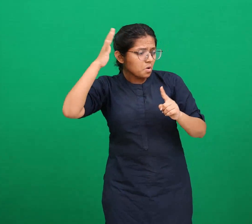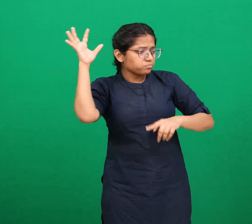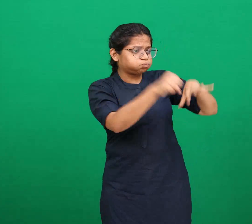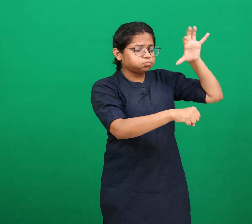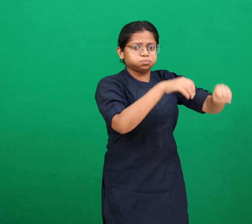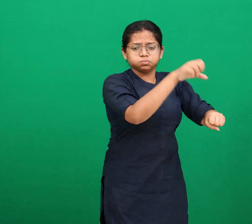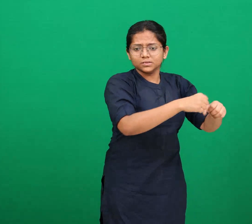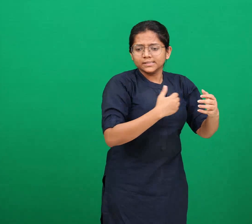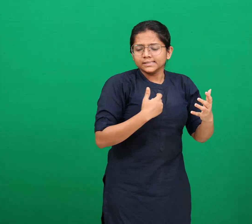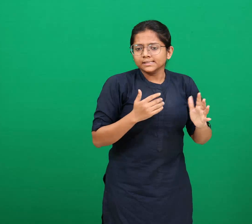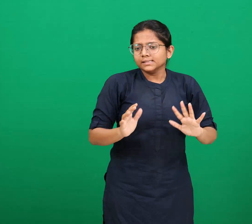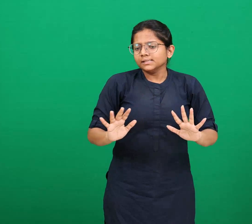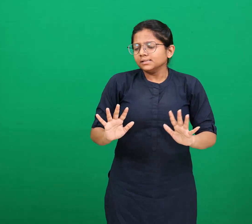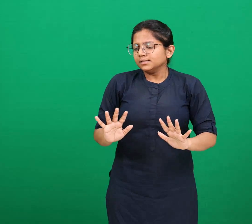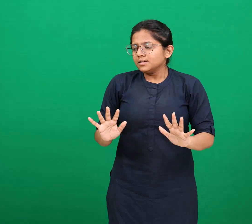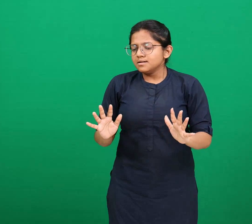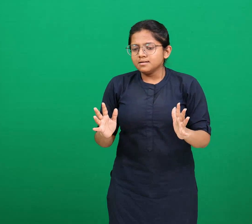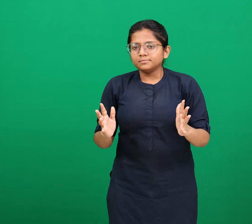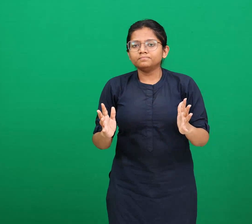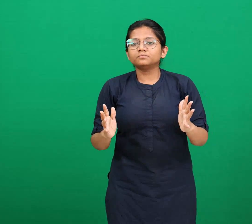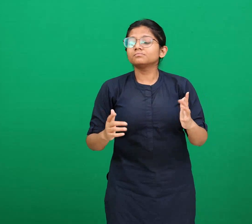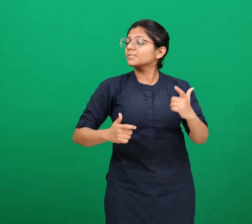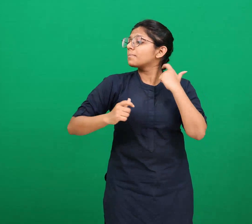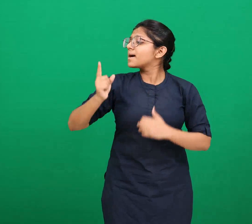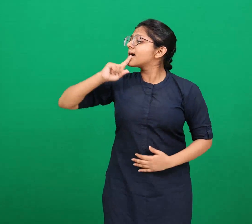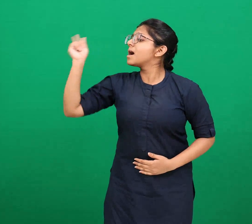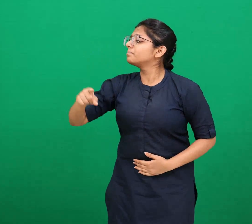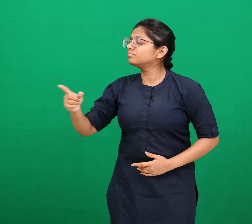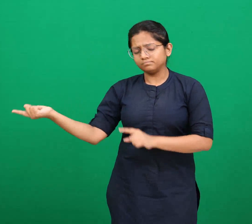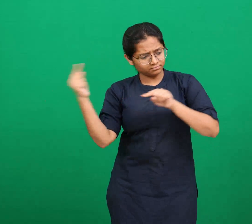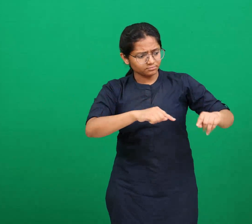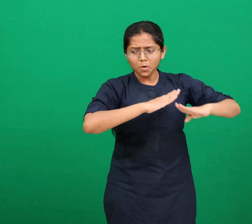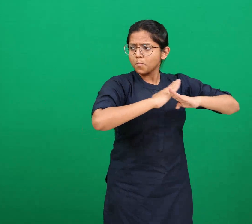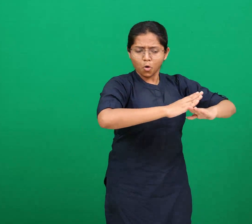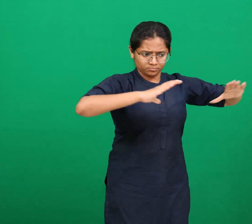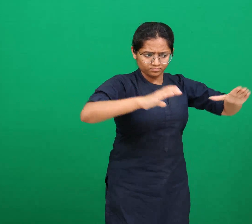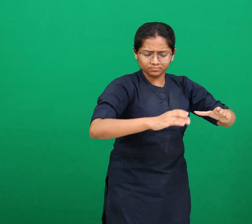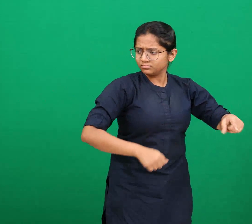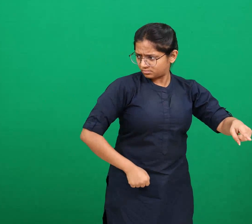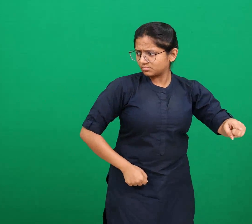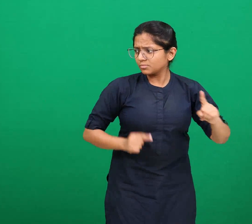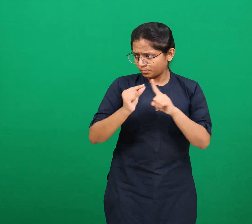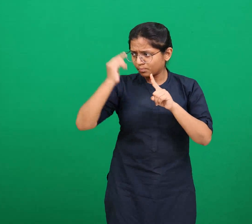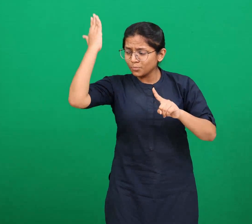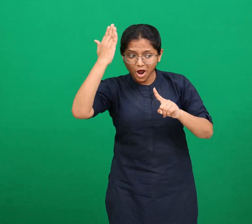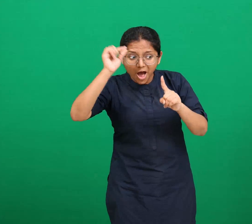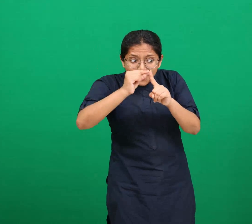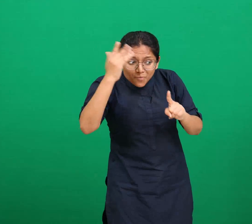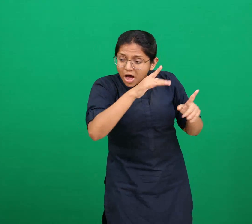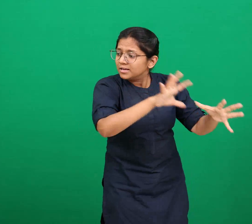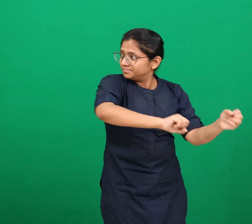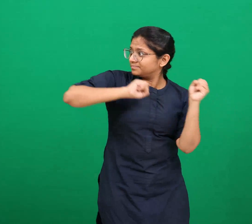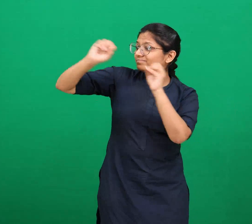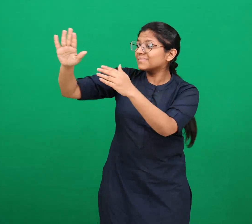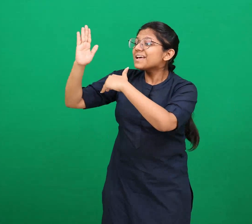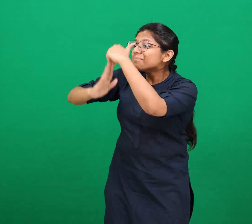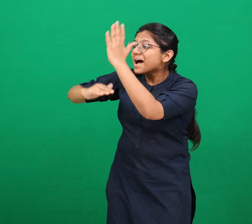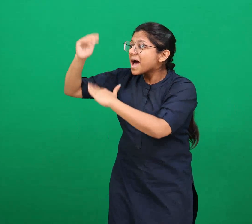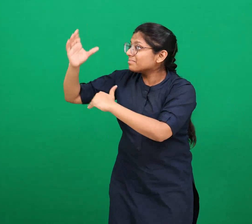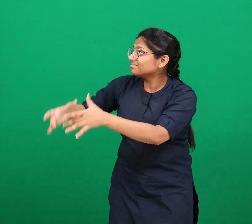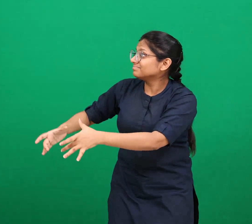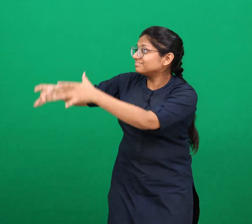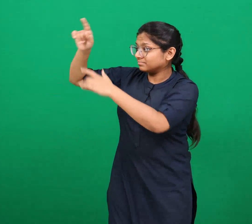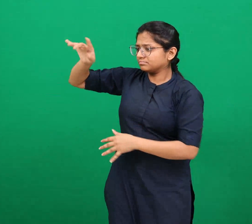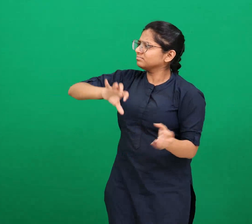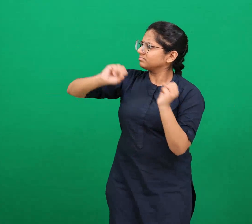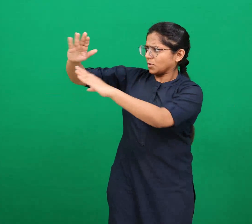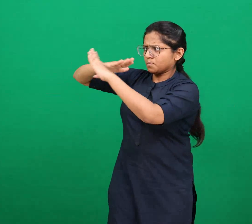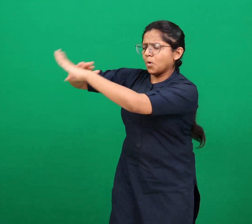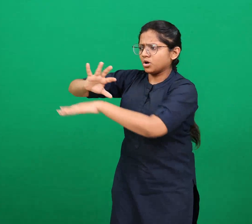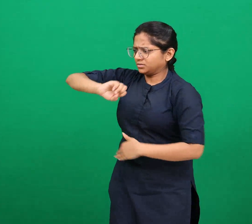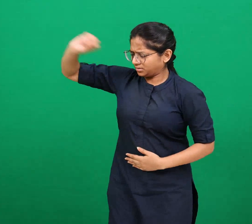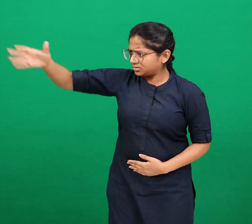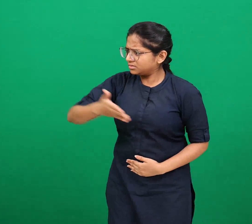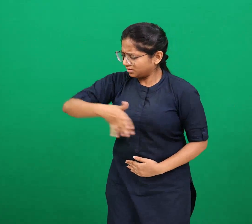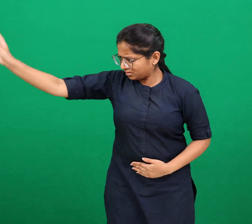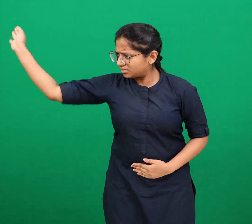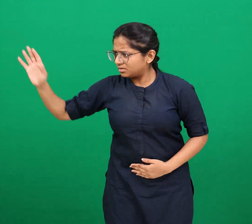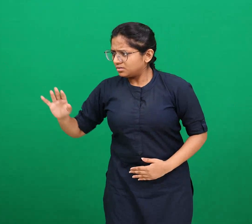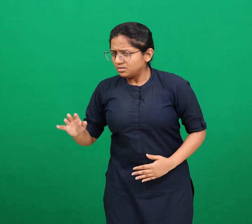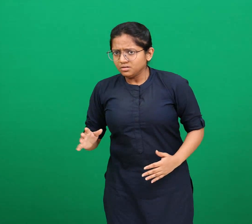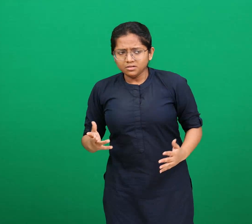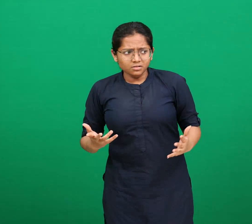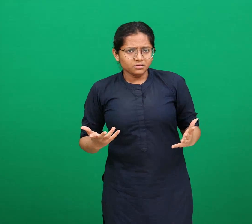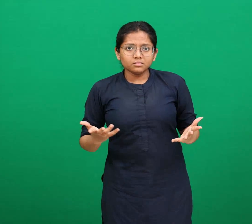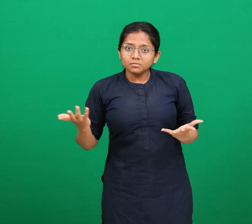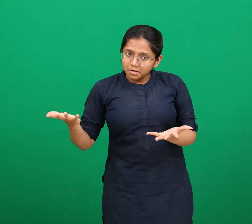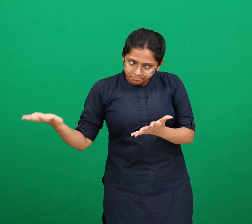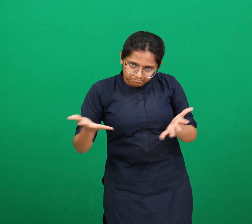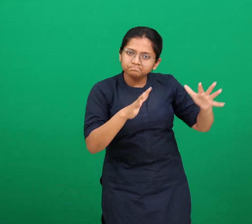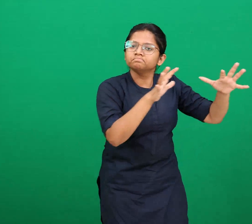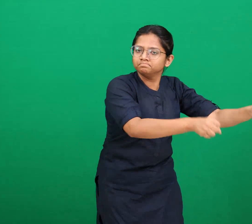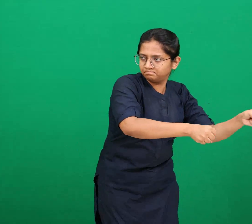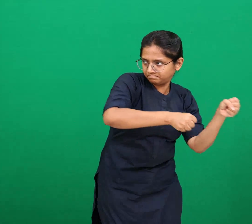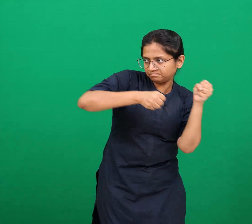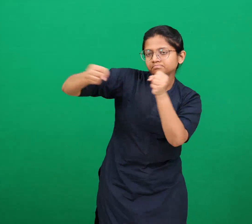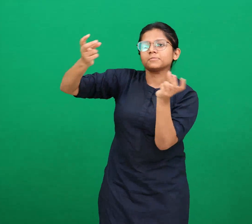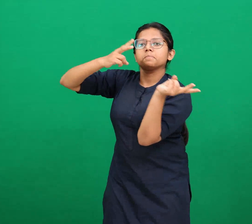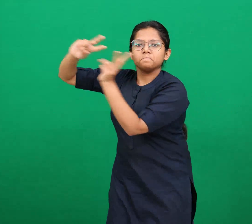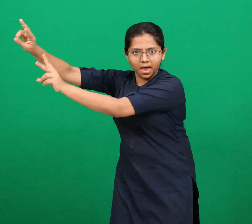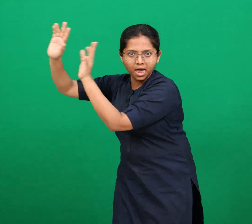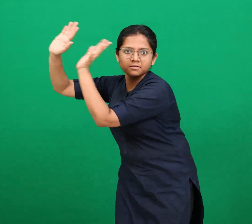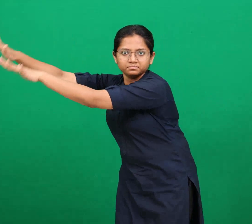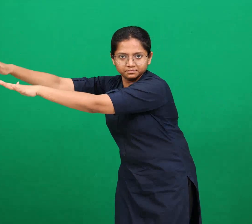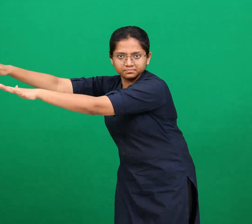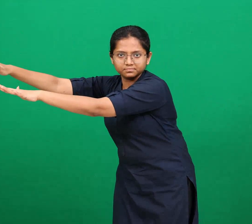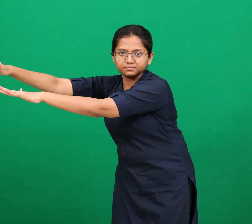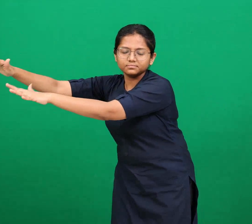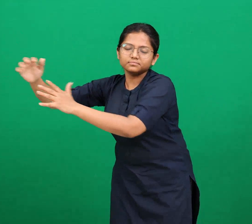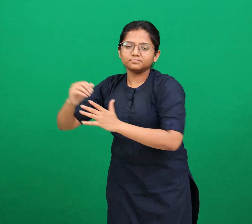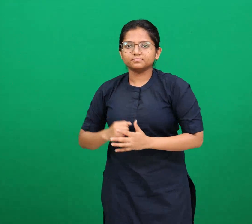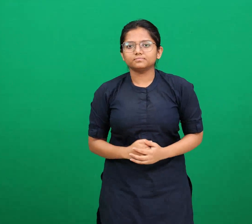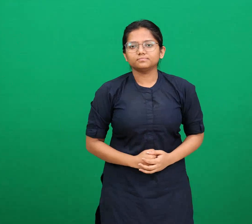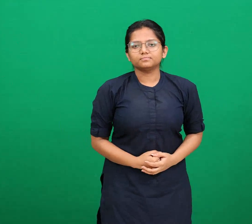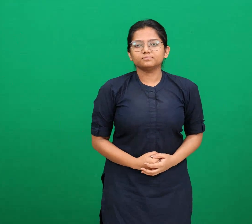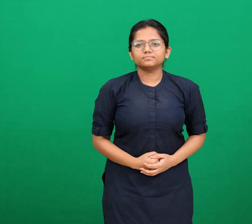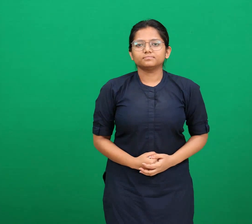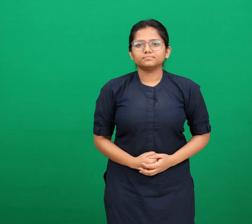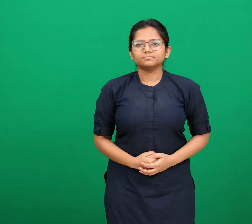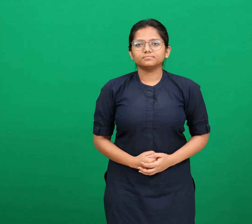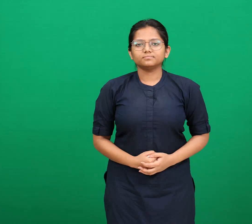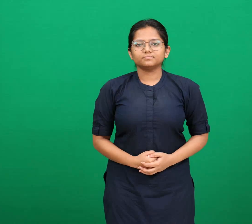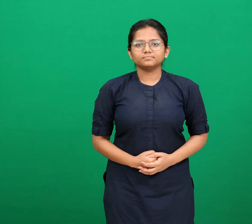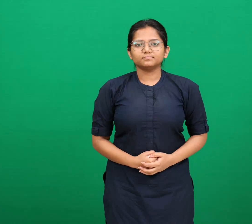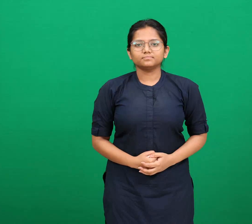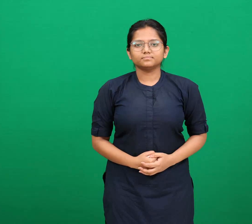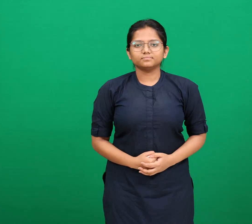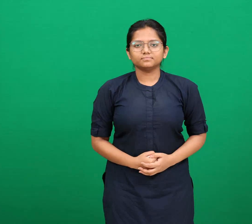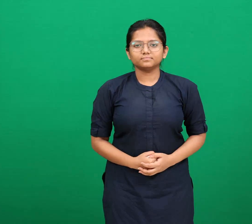He ordered the soldiers to go down and remove him by force and bring him into the barracks.